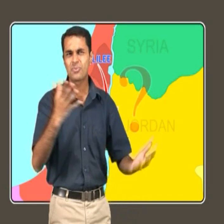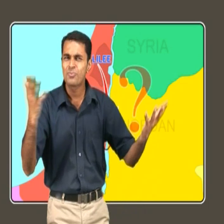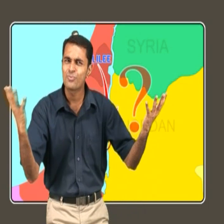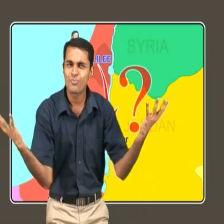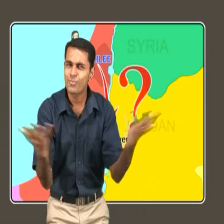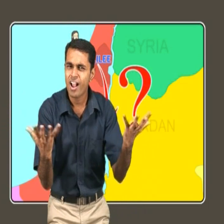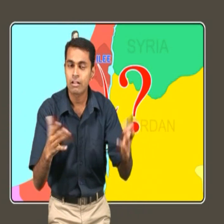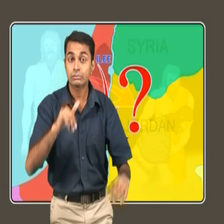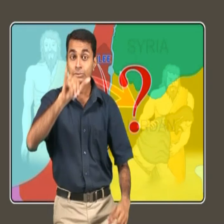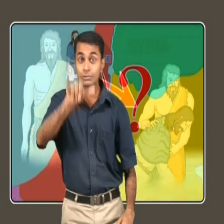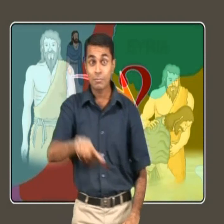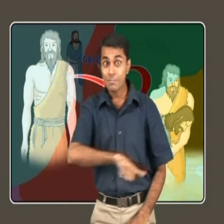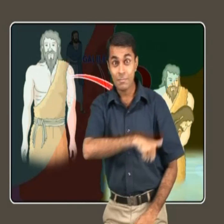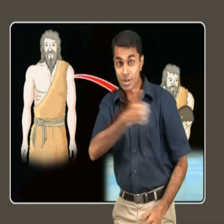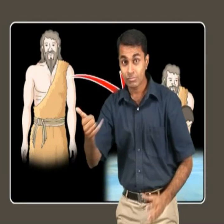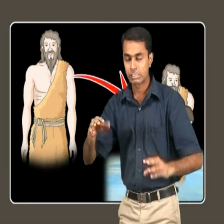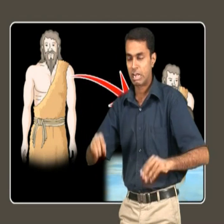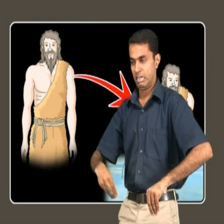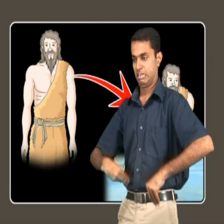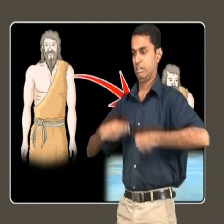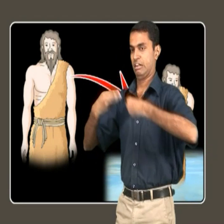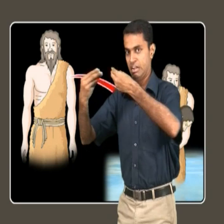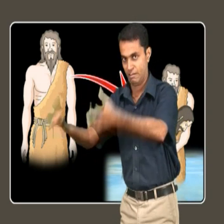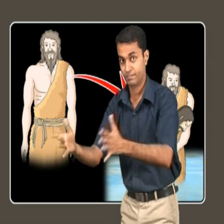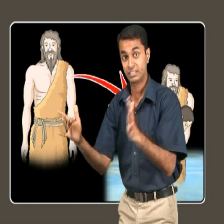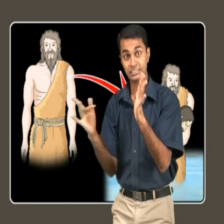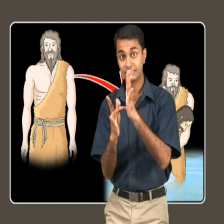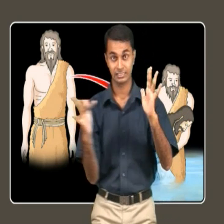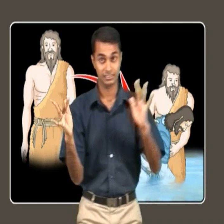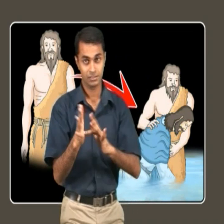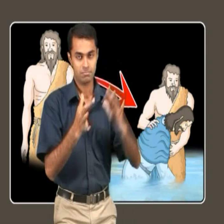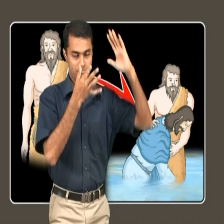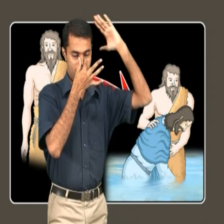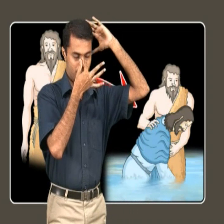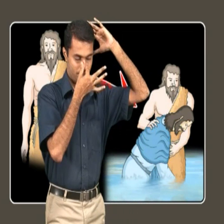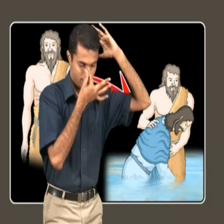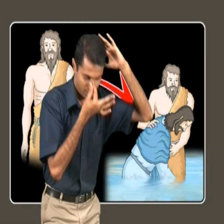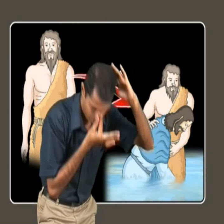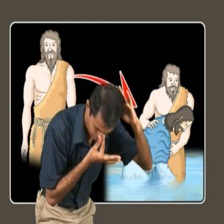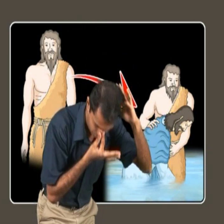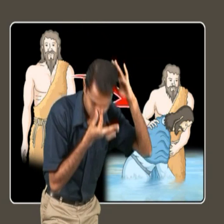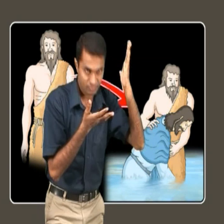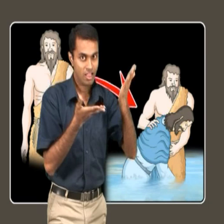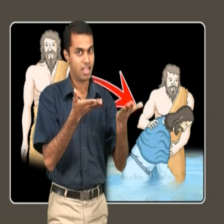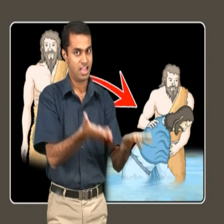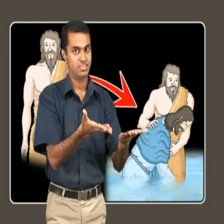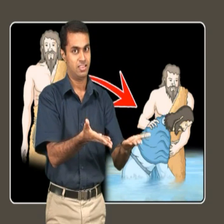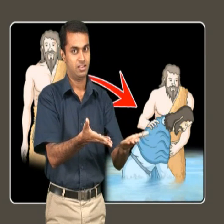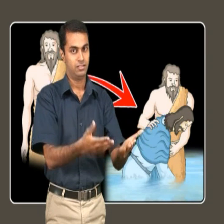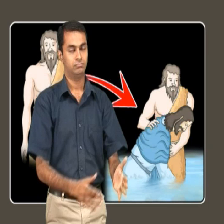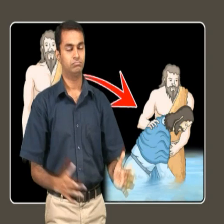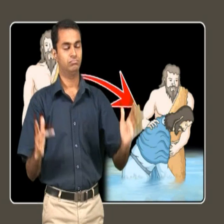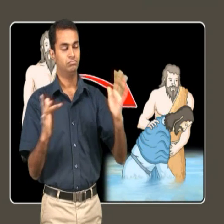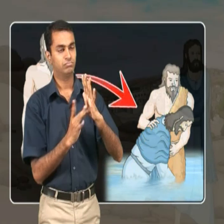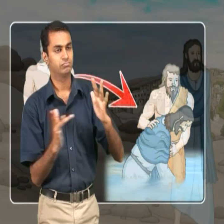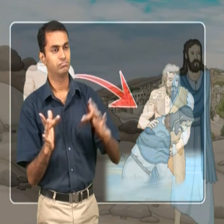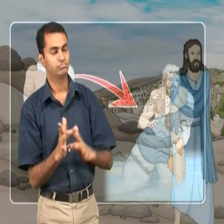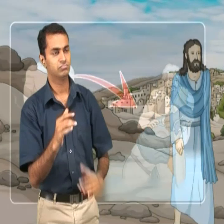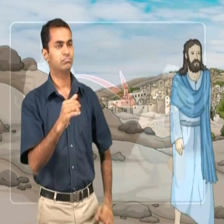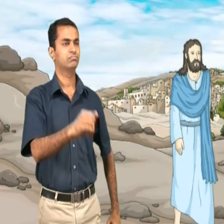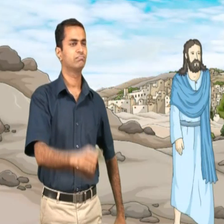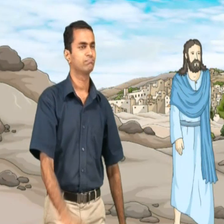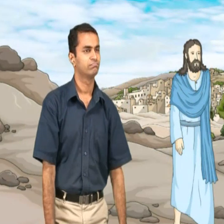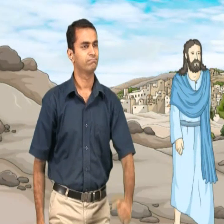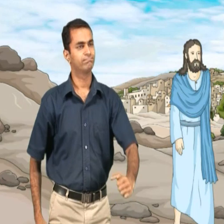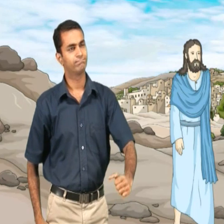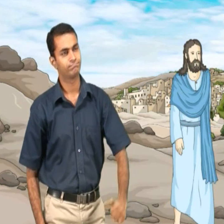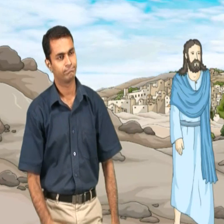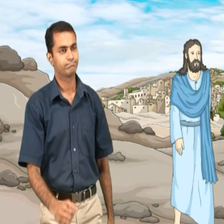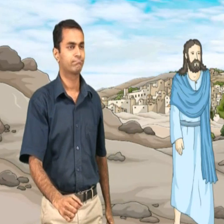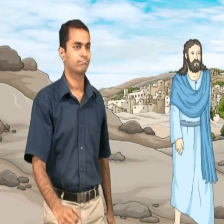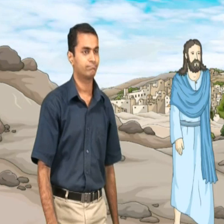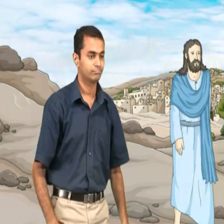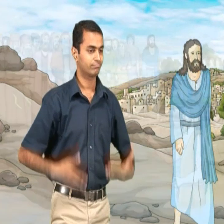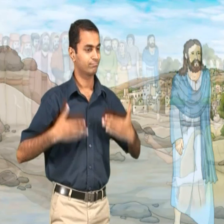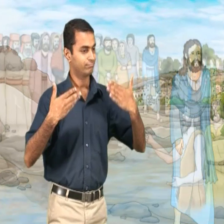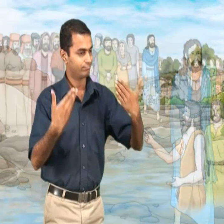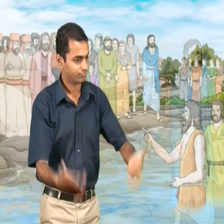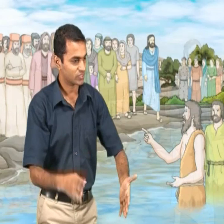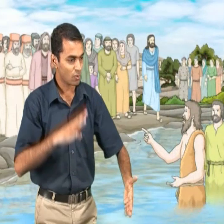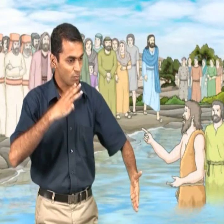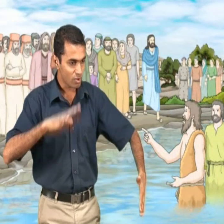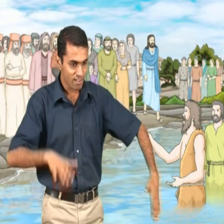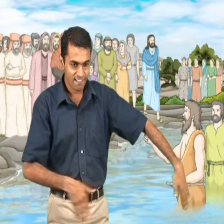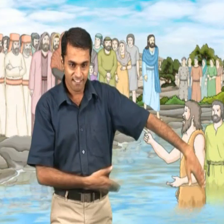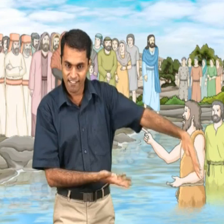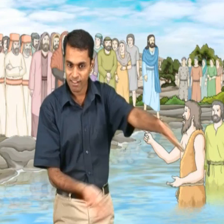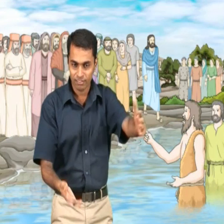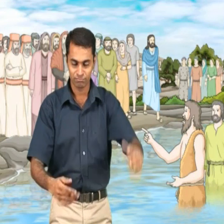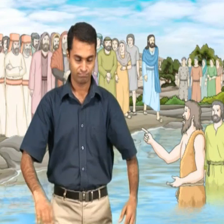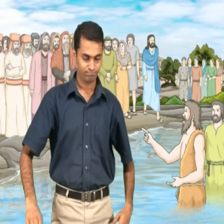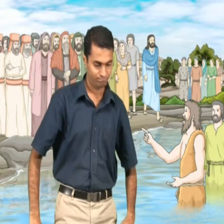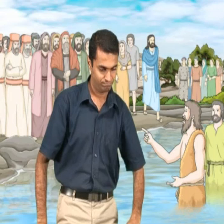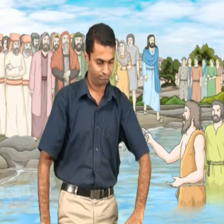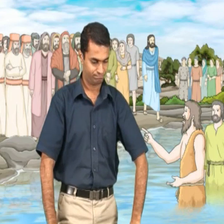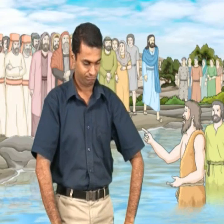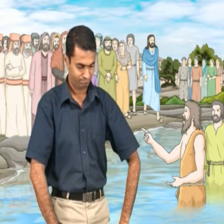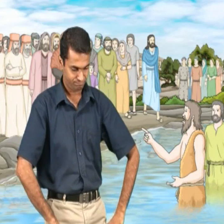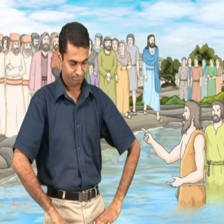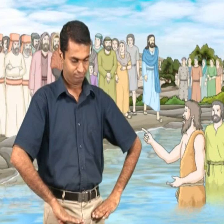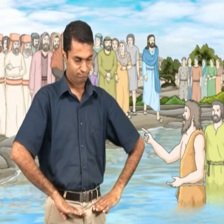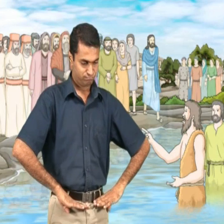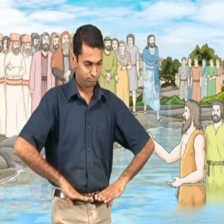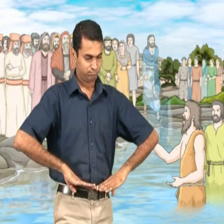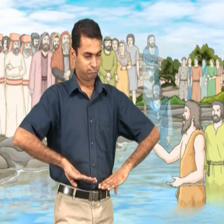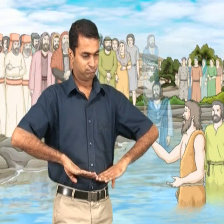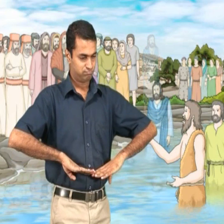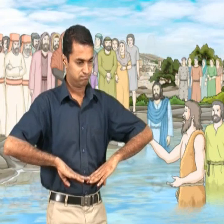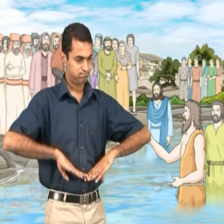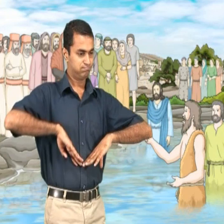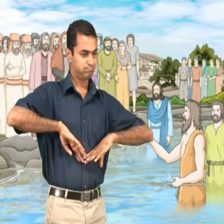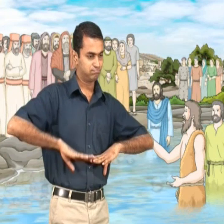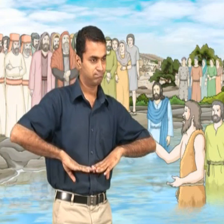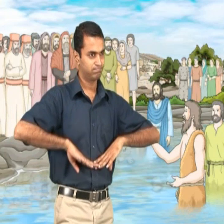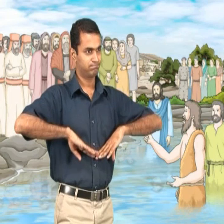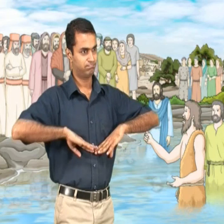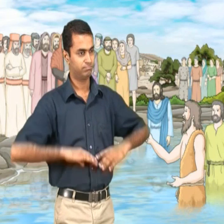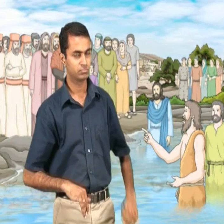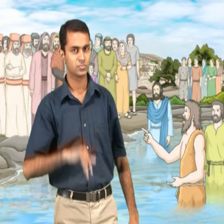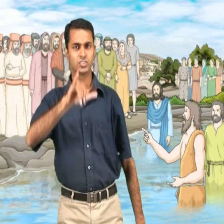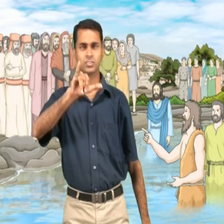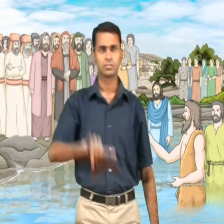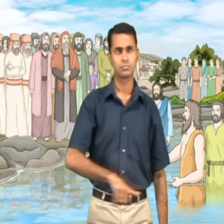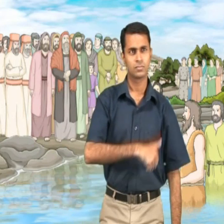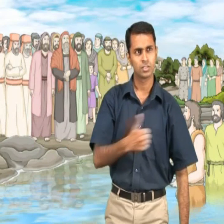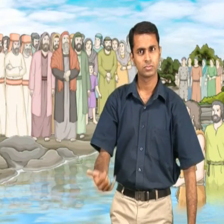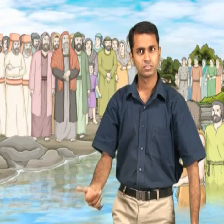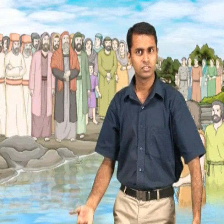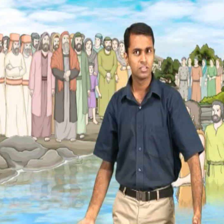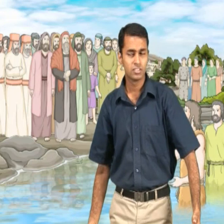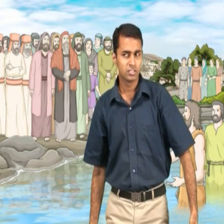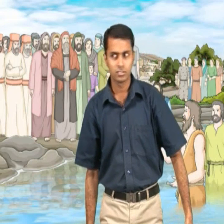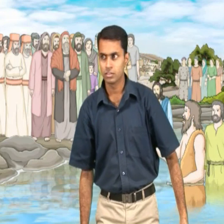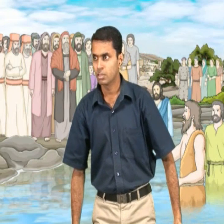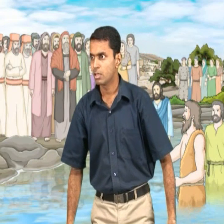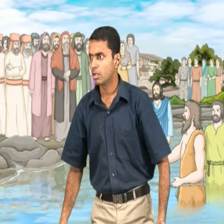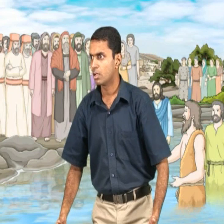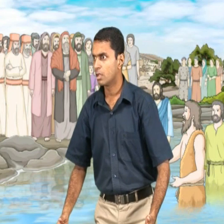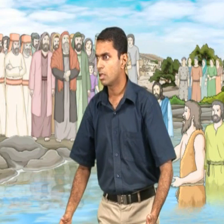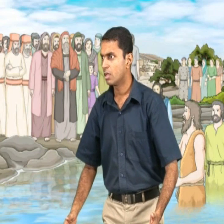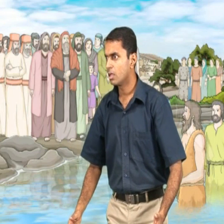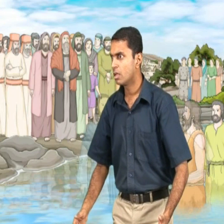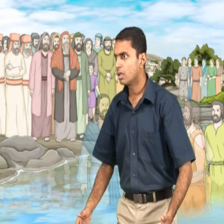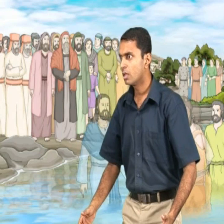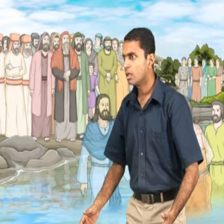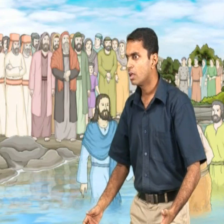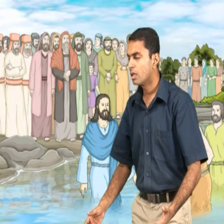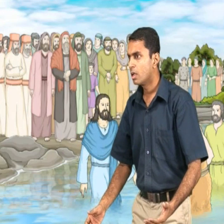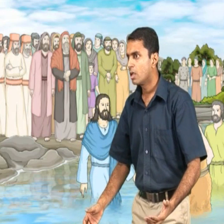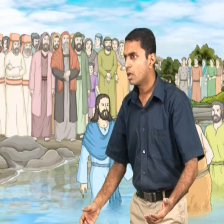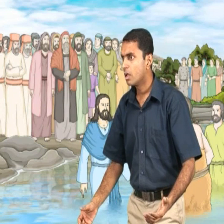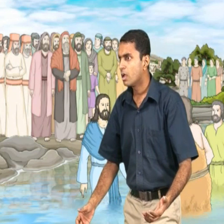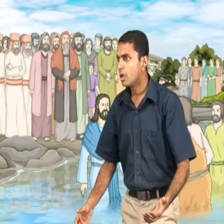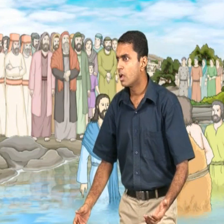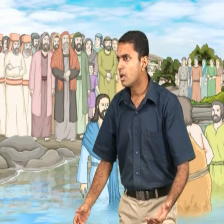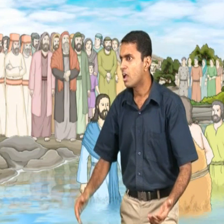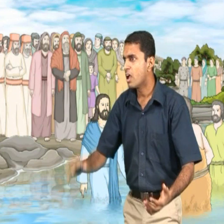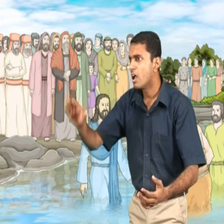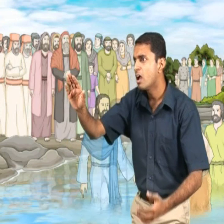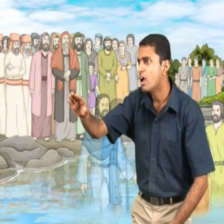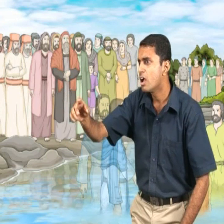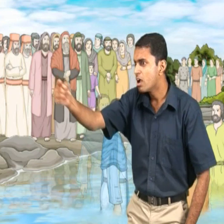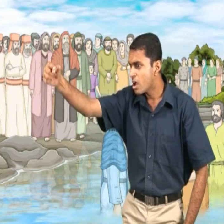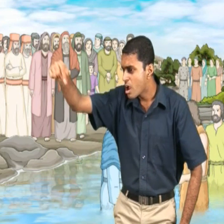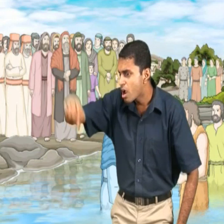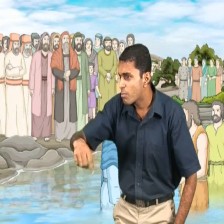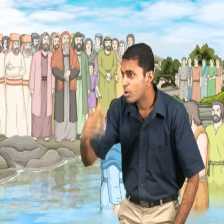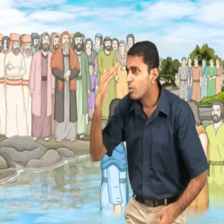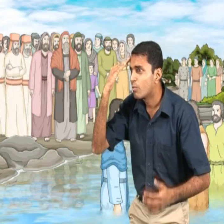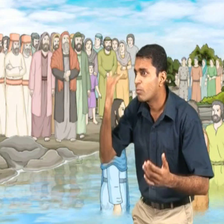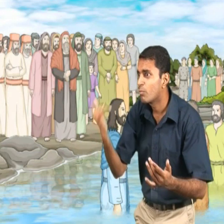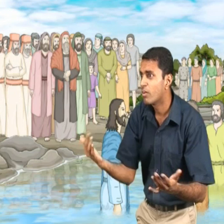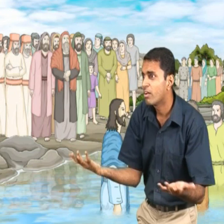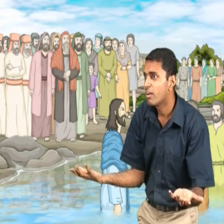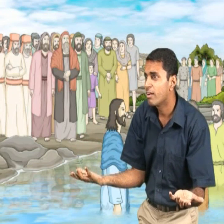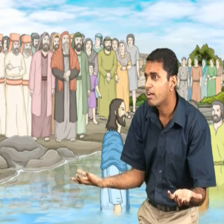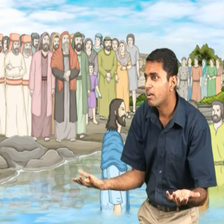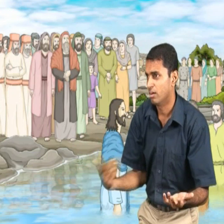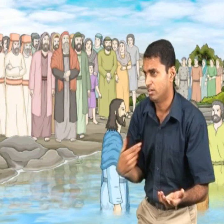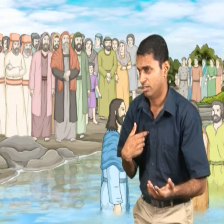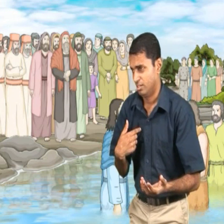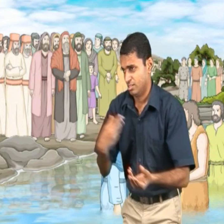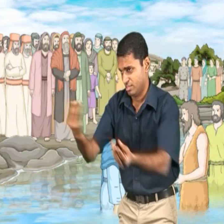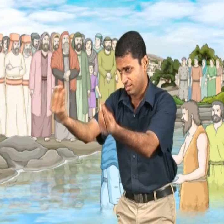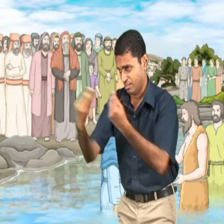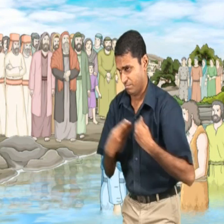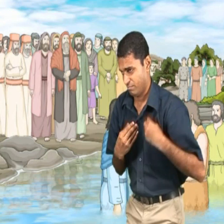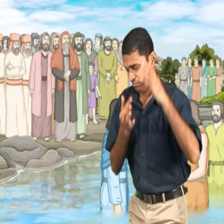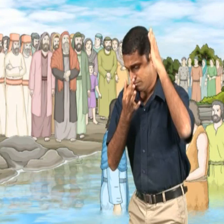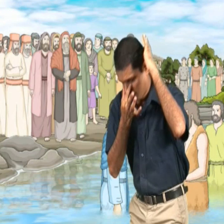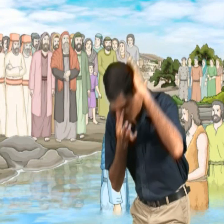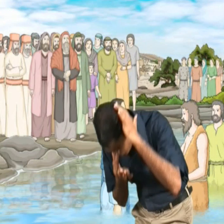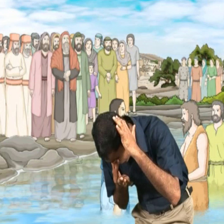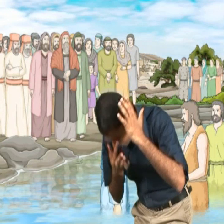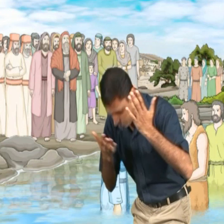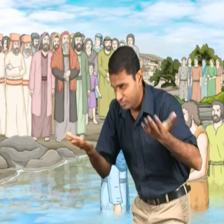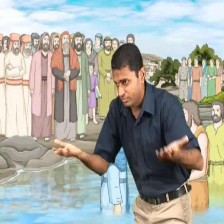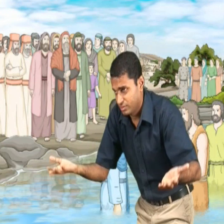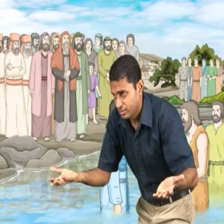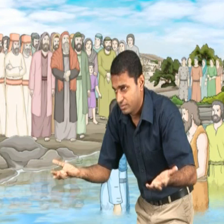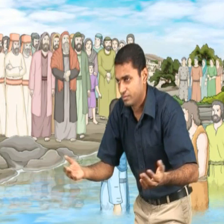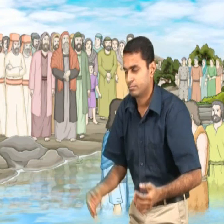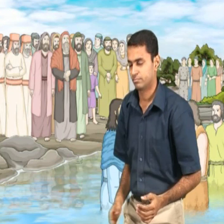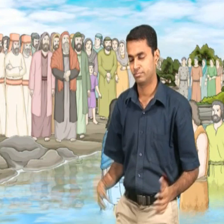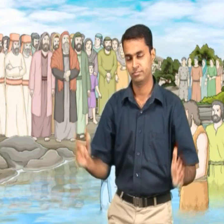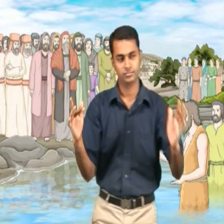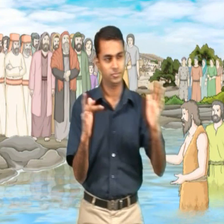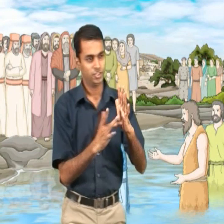But John tried to prevent Him, saying, “I need to be baptized by You, and do You come to me?”